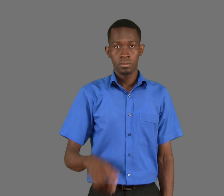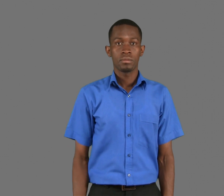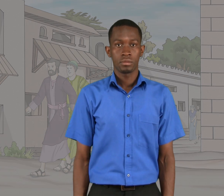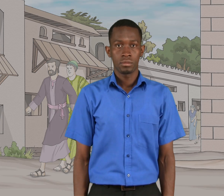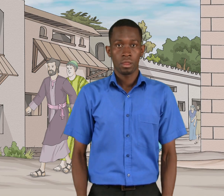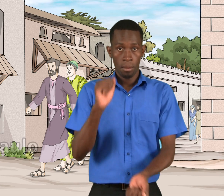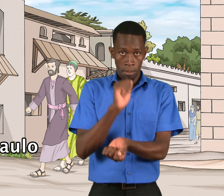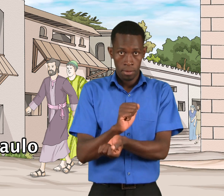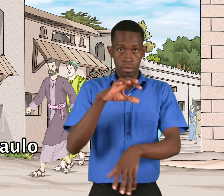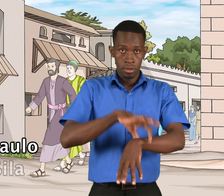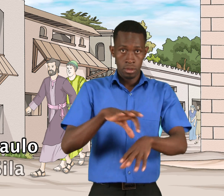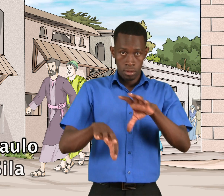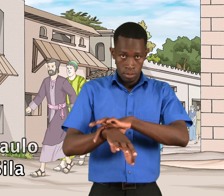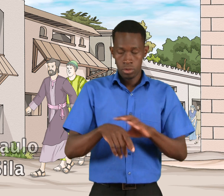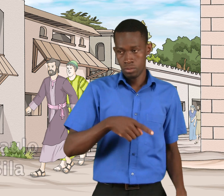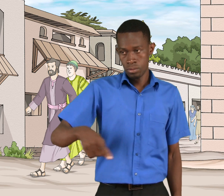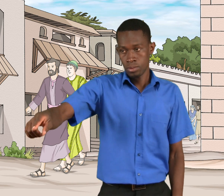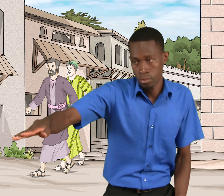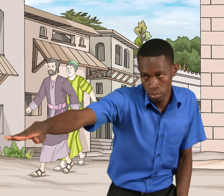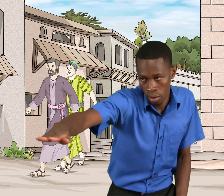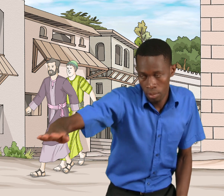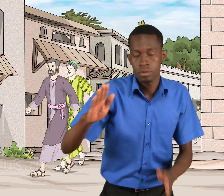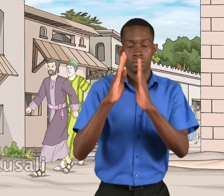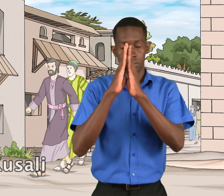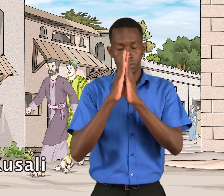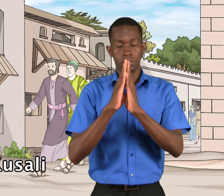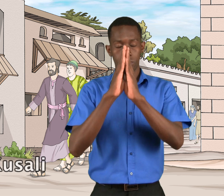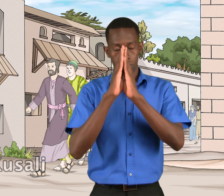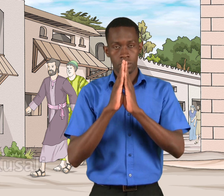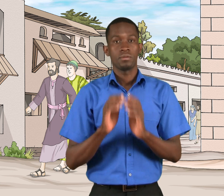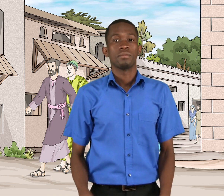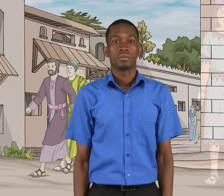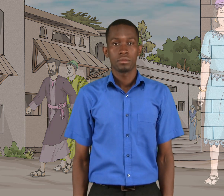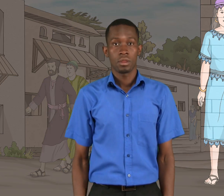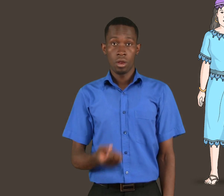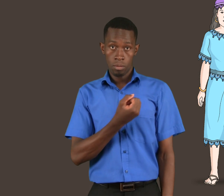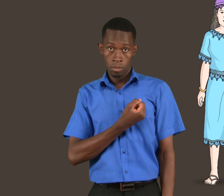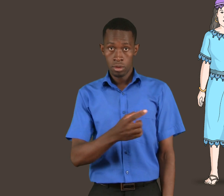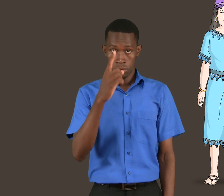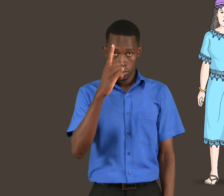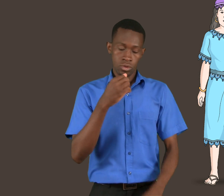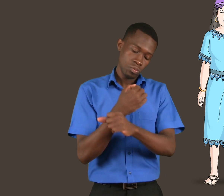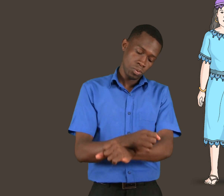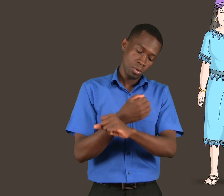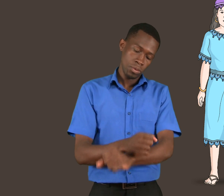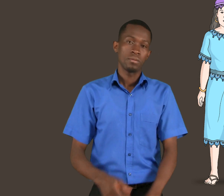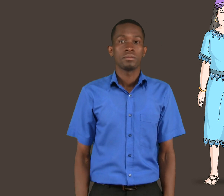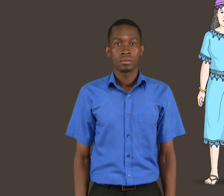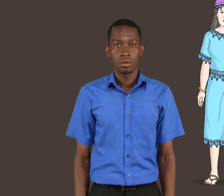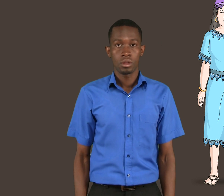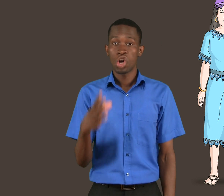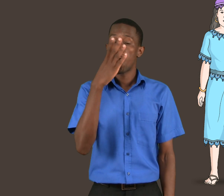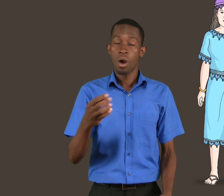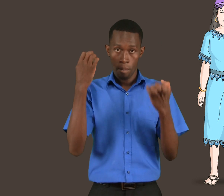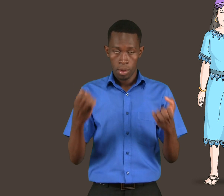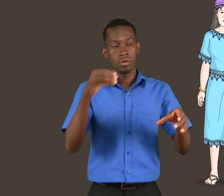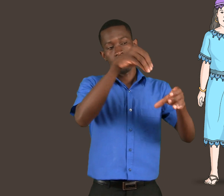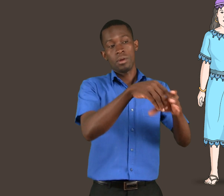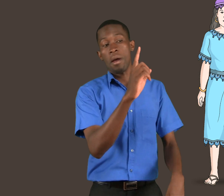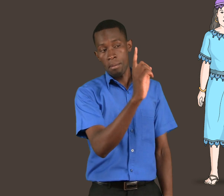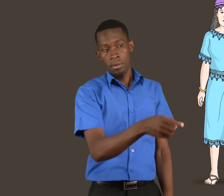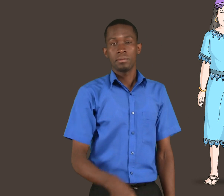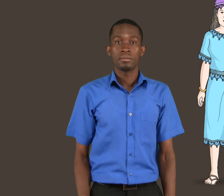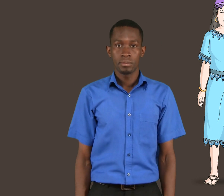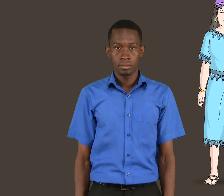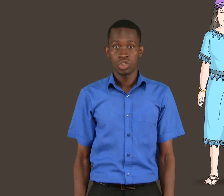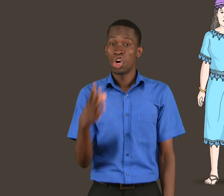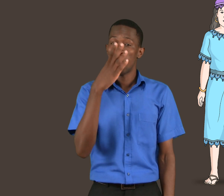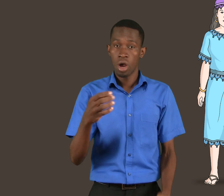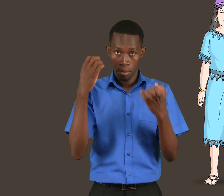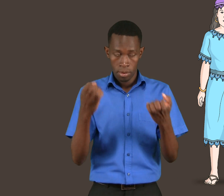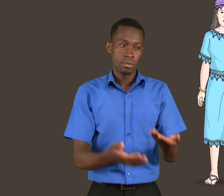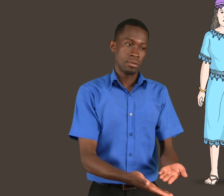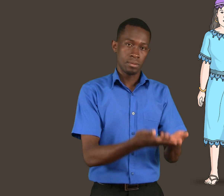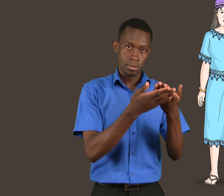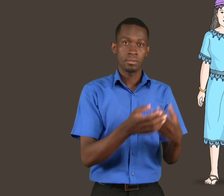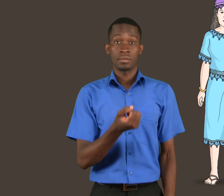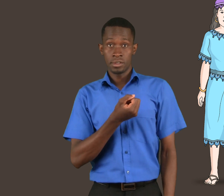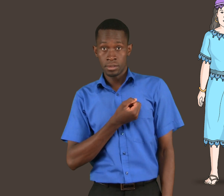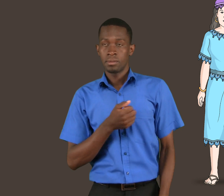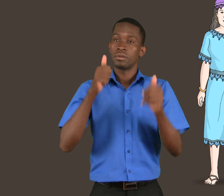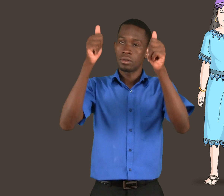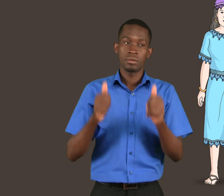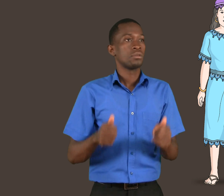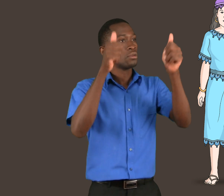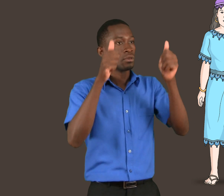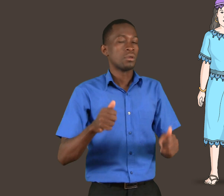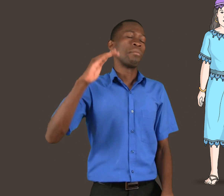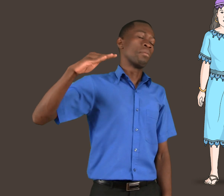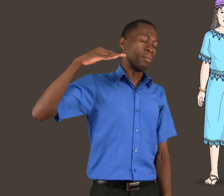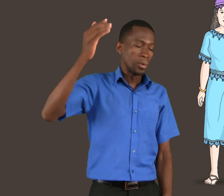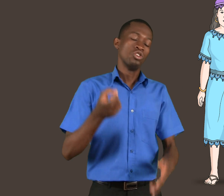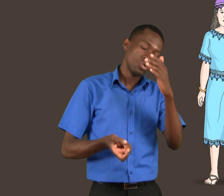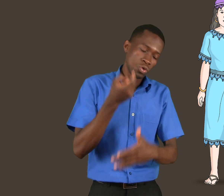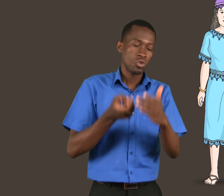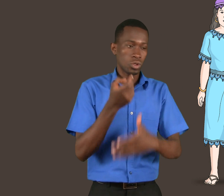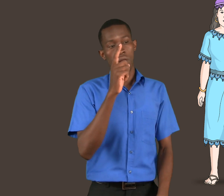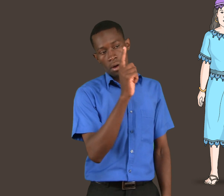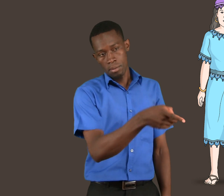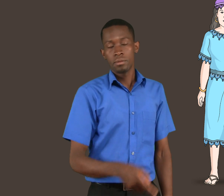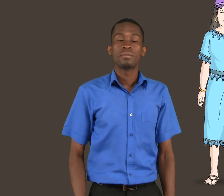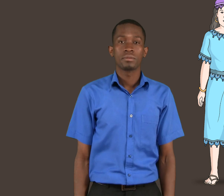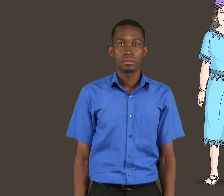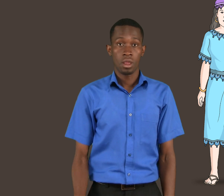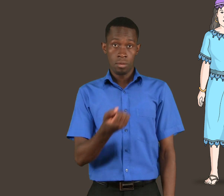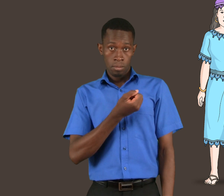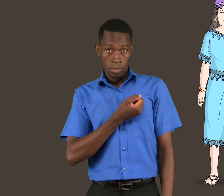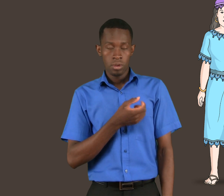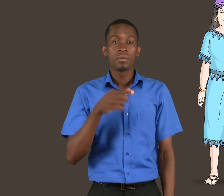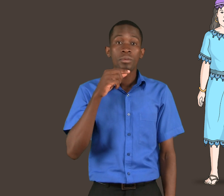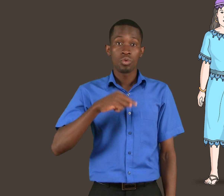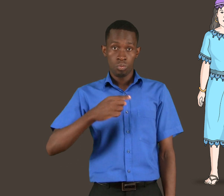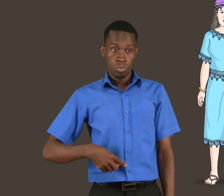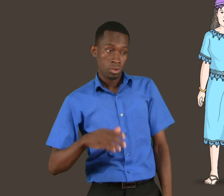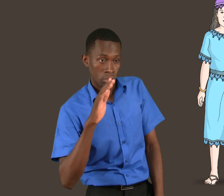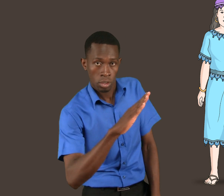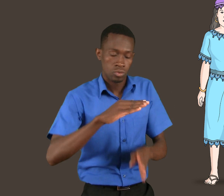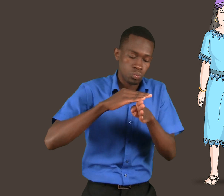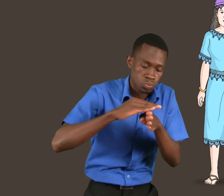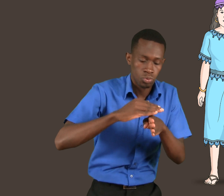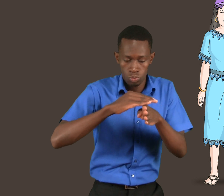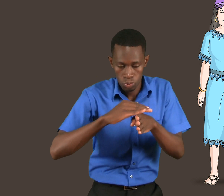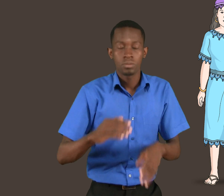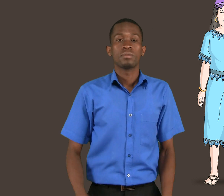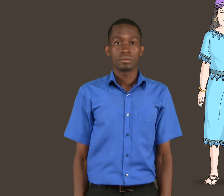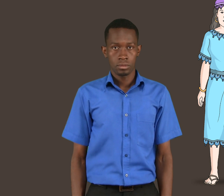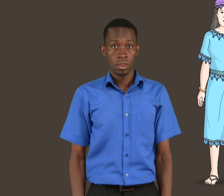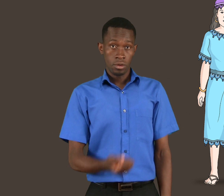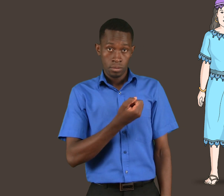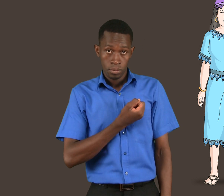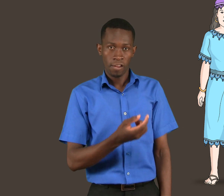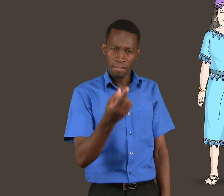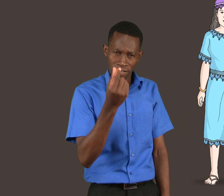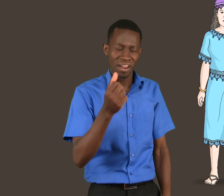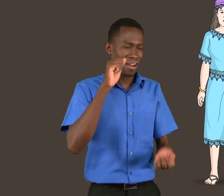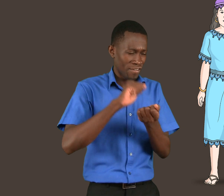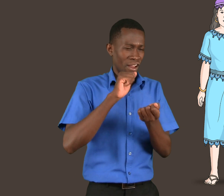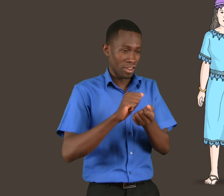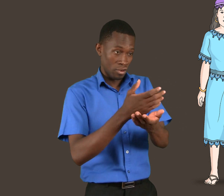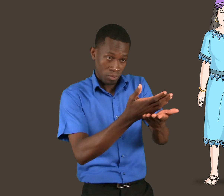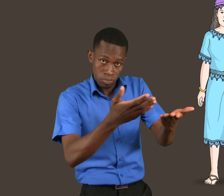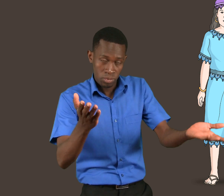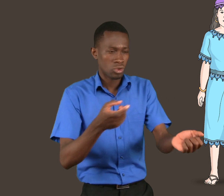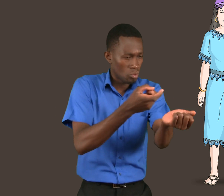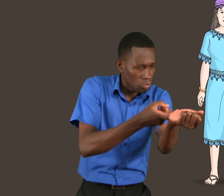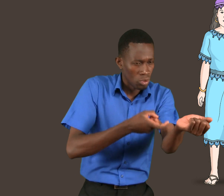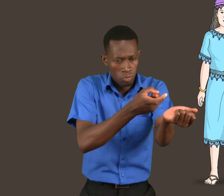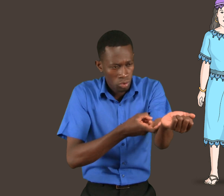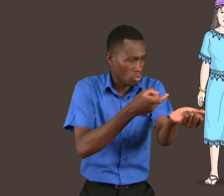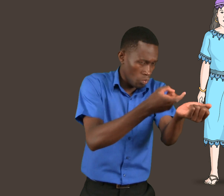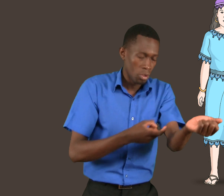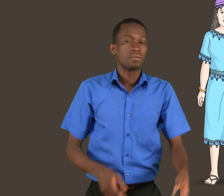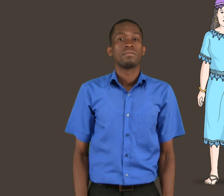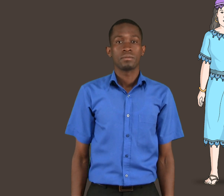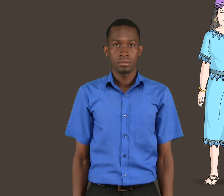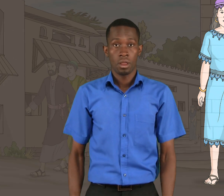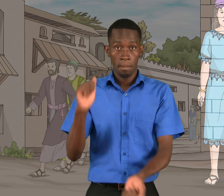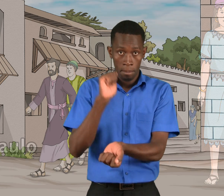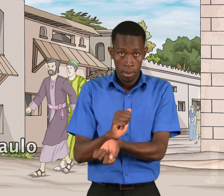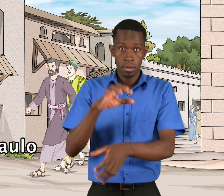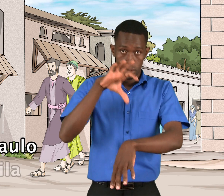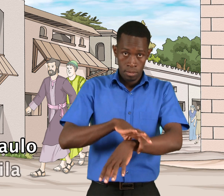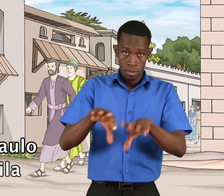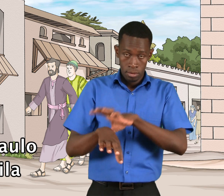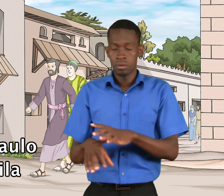One day as we were going to the place of prayer, we were met by a slave girl with a spirit of divination, who earned a large income for her masters by fortune-telling.